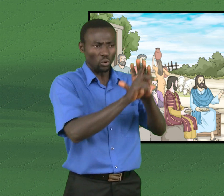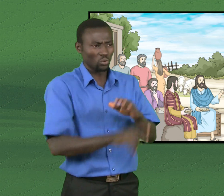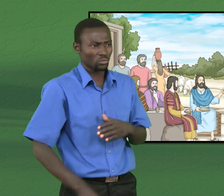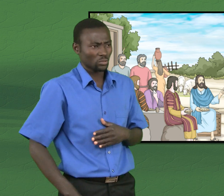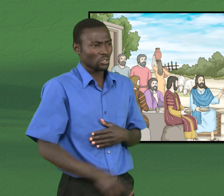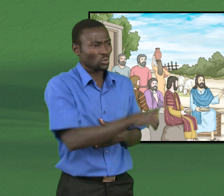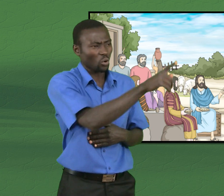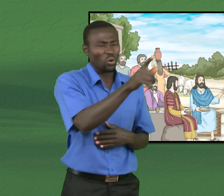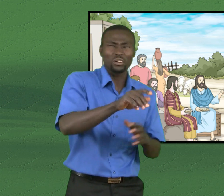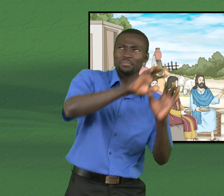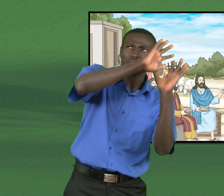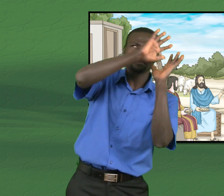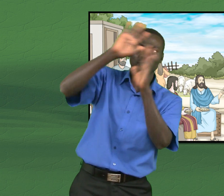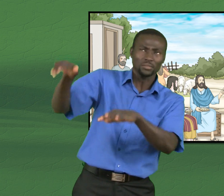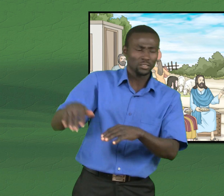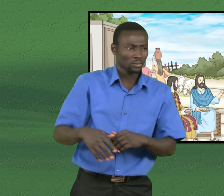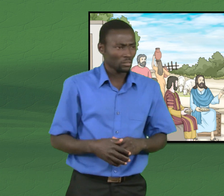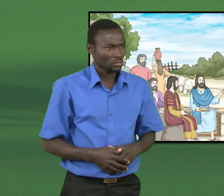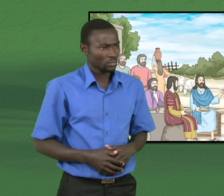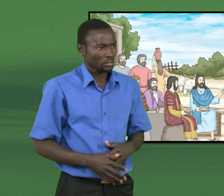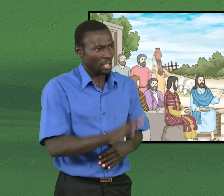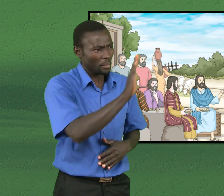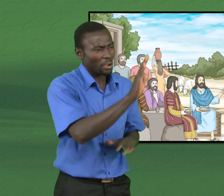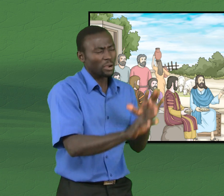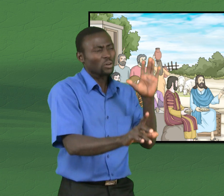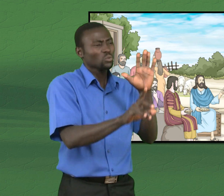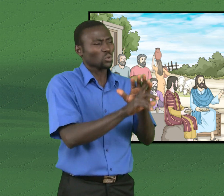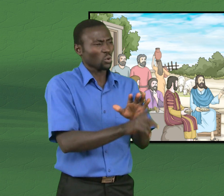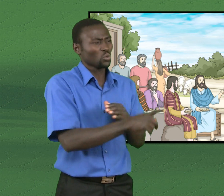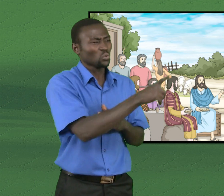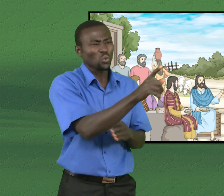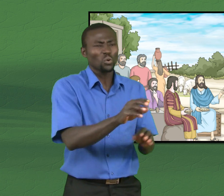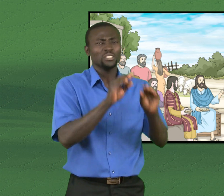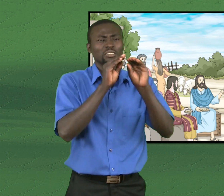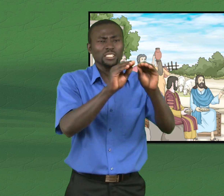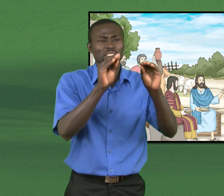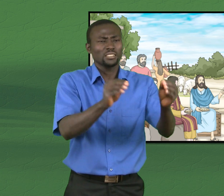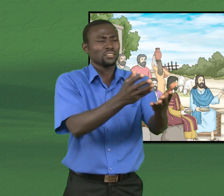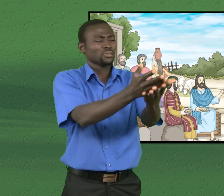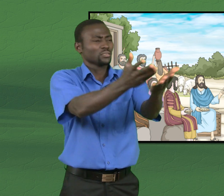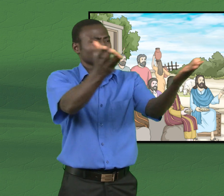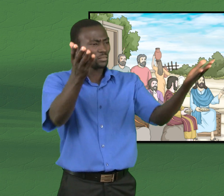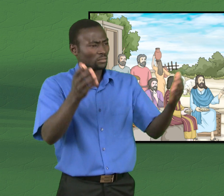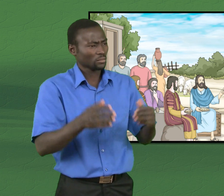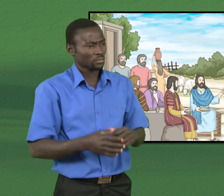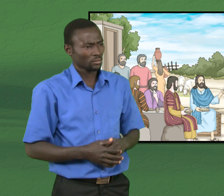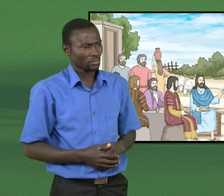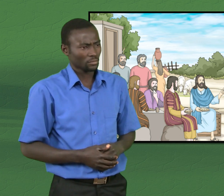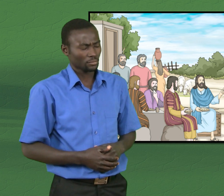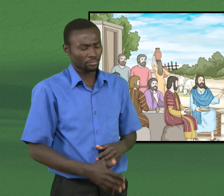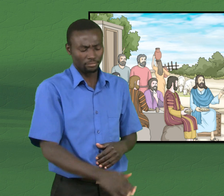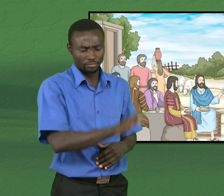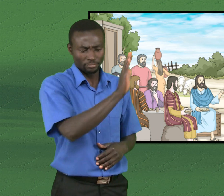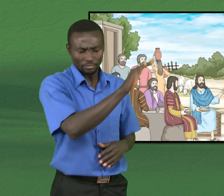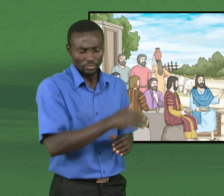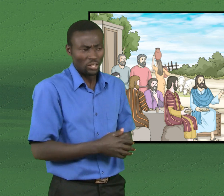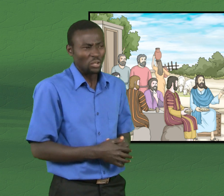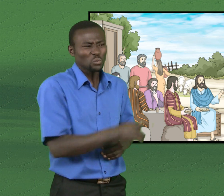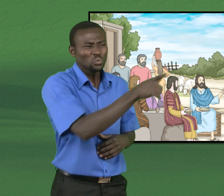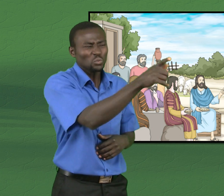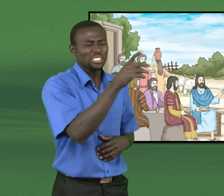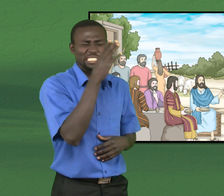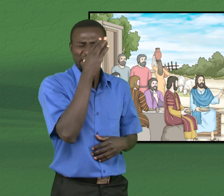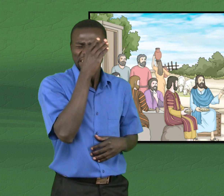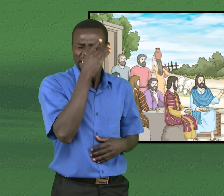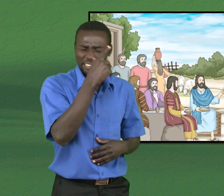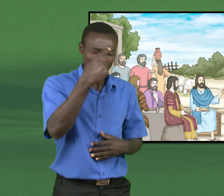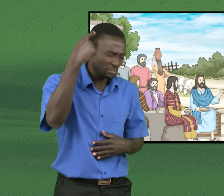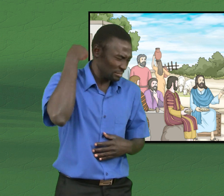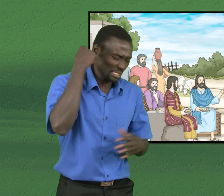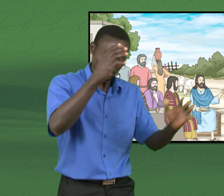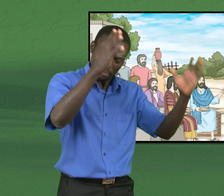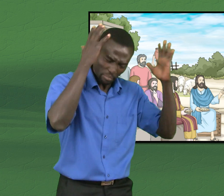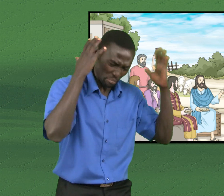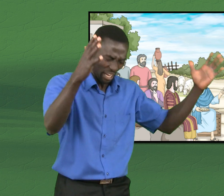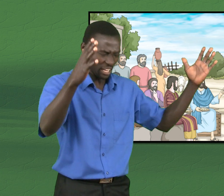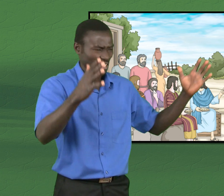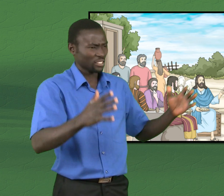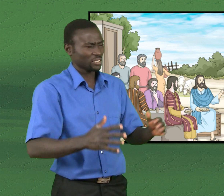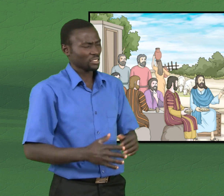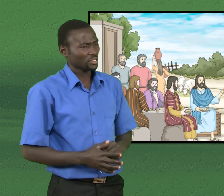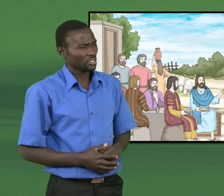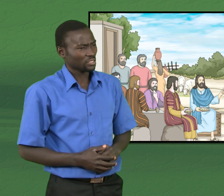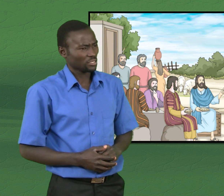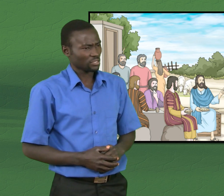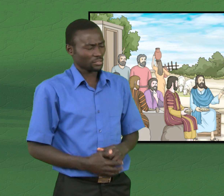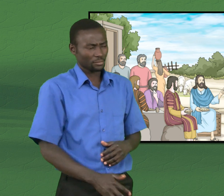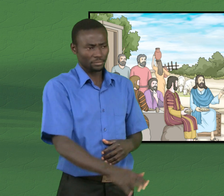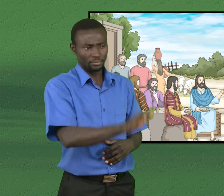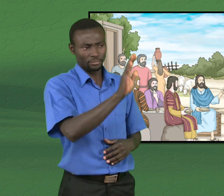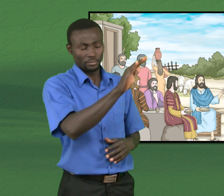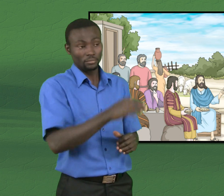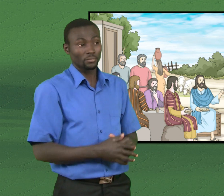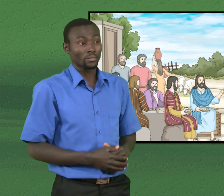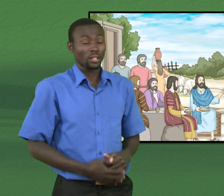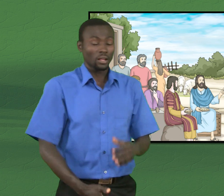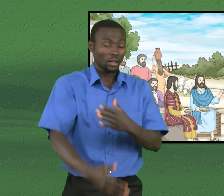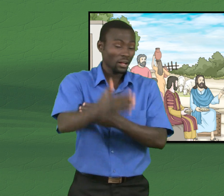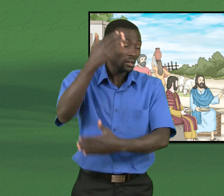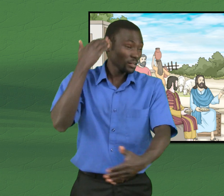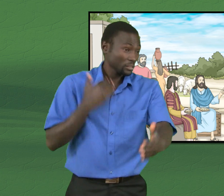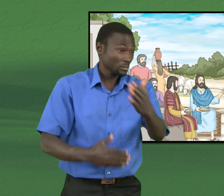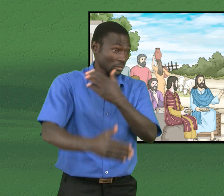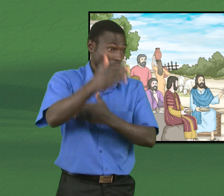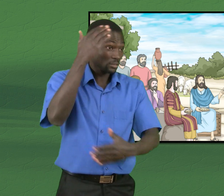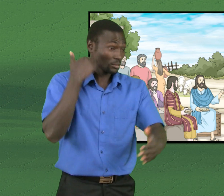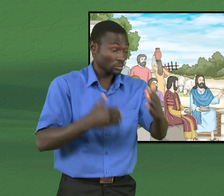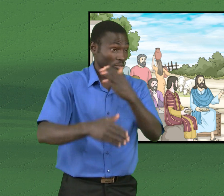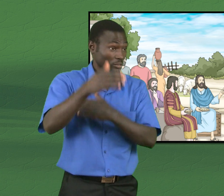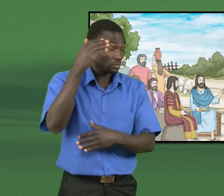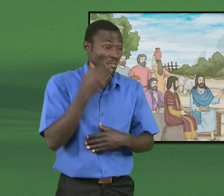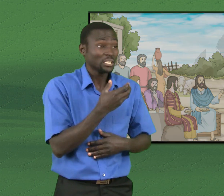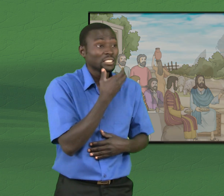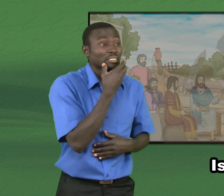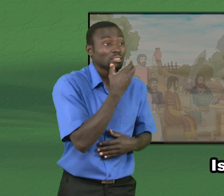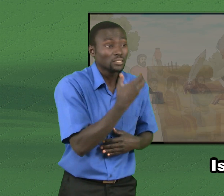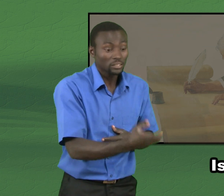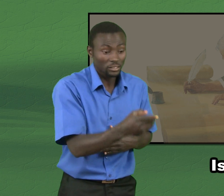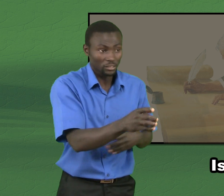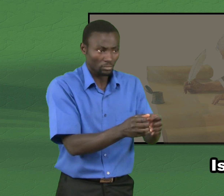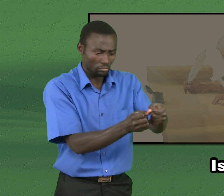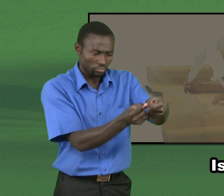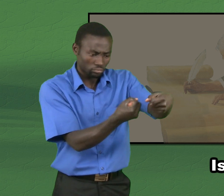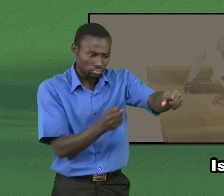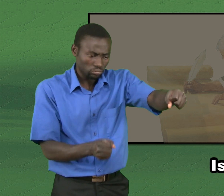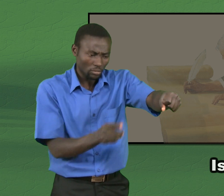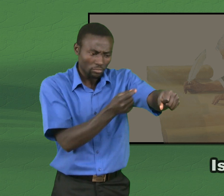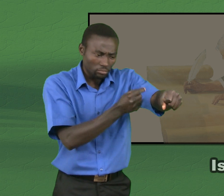Thus you nullify the word of God for the sake of your tradition. You hypocrites!